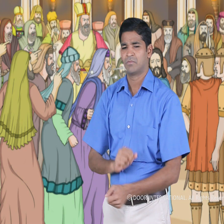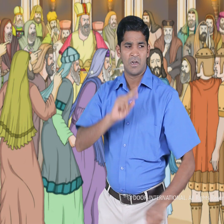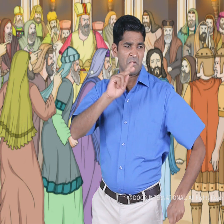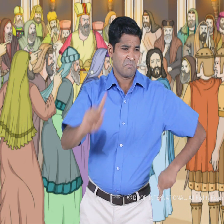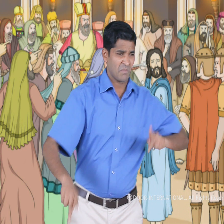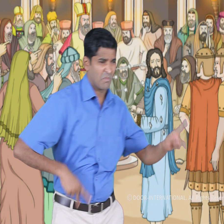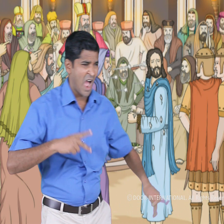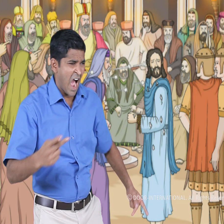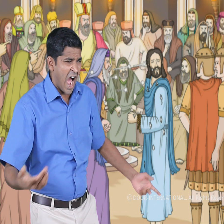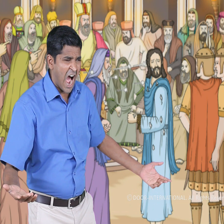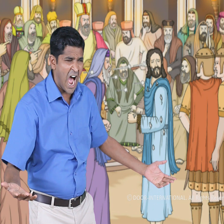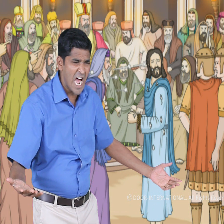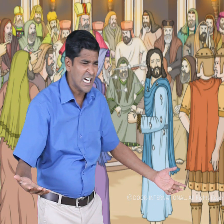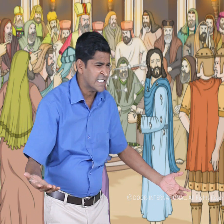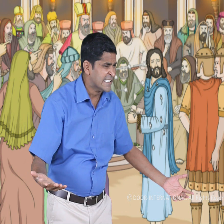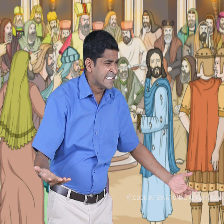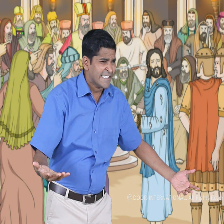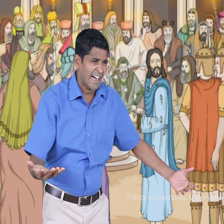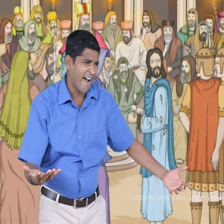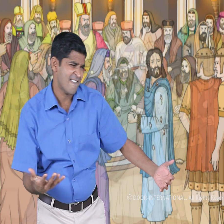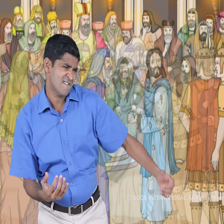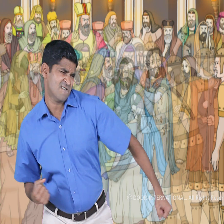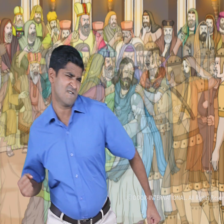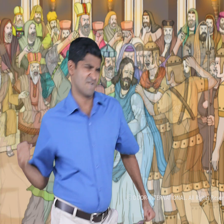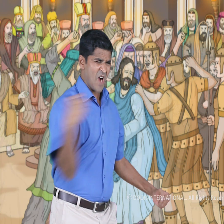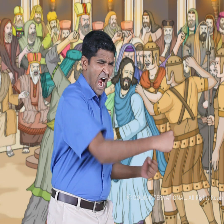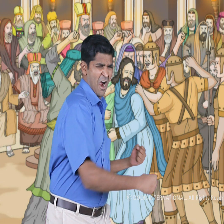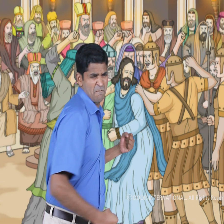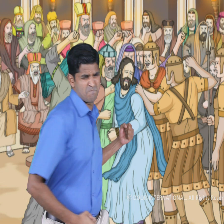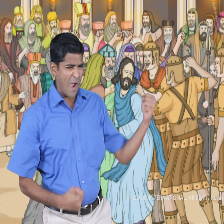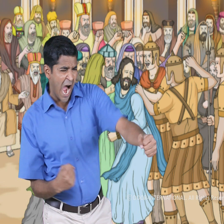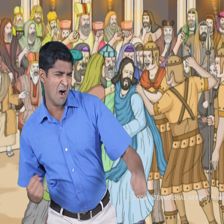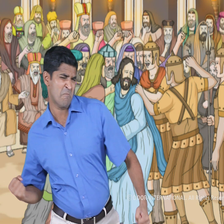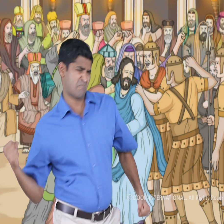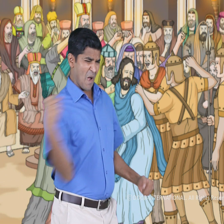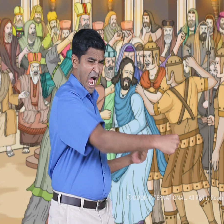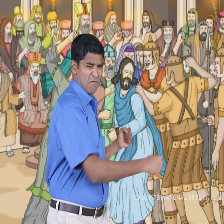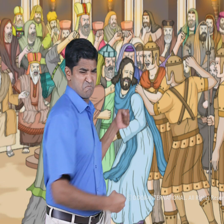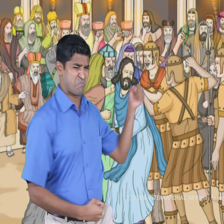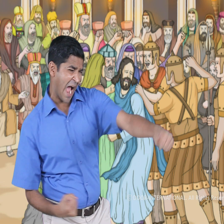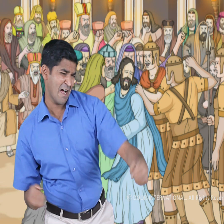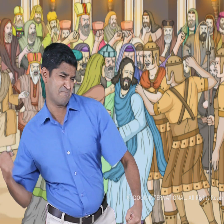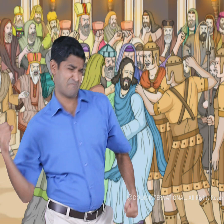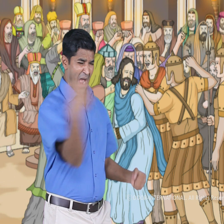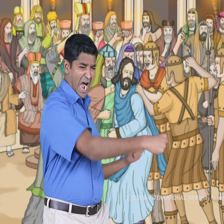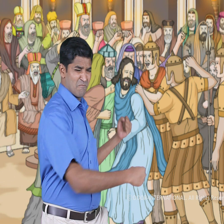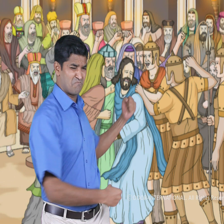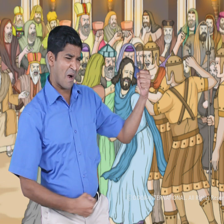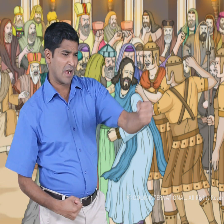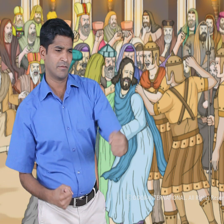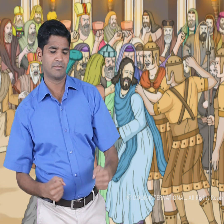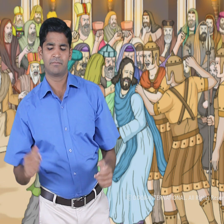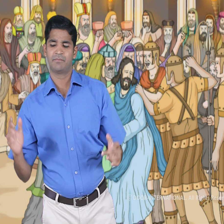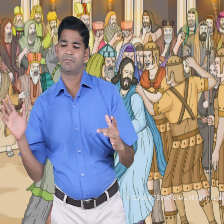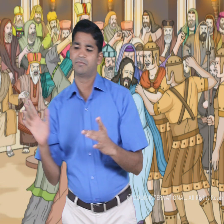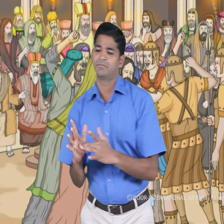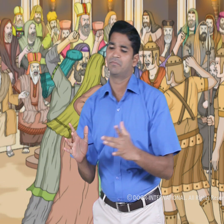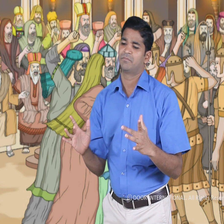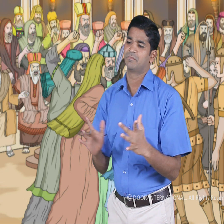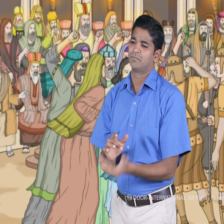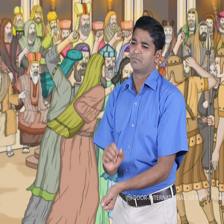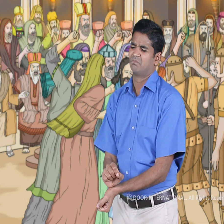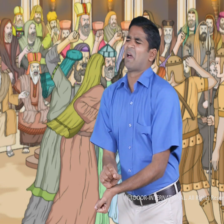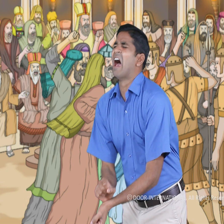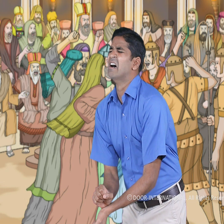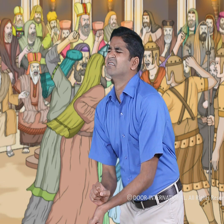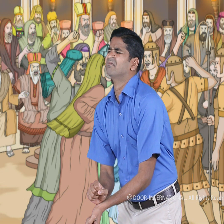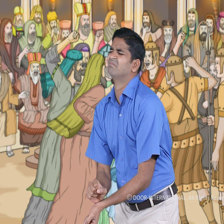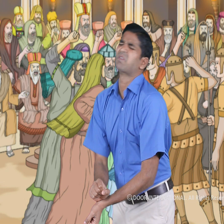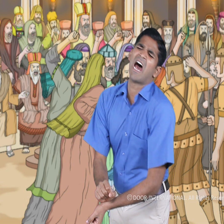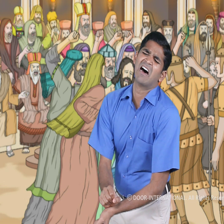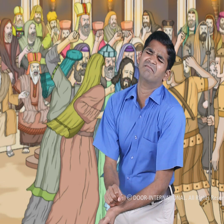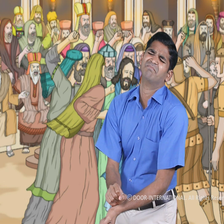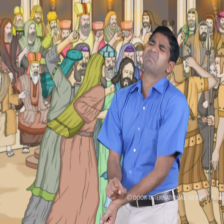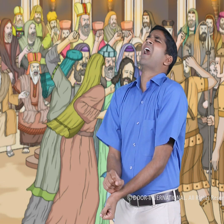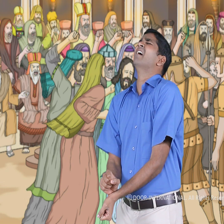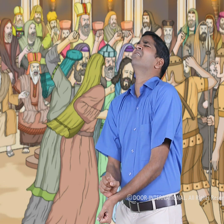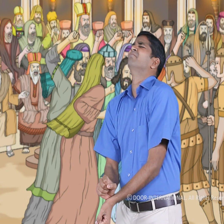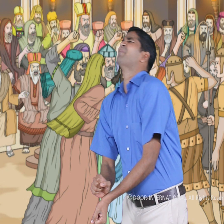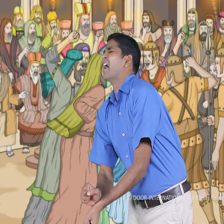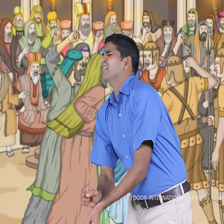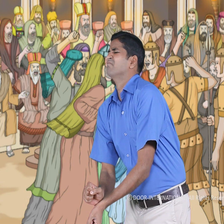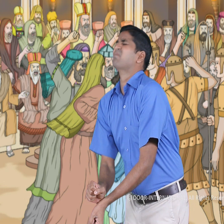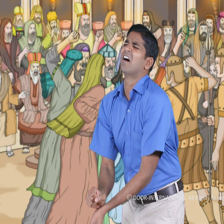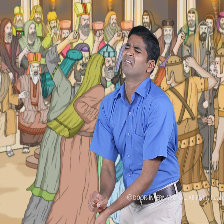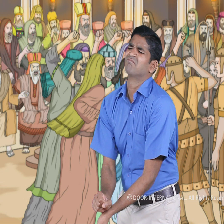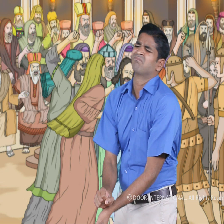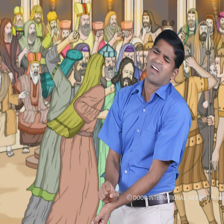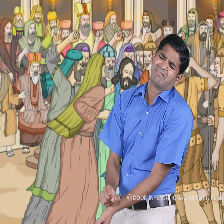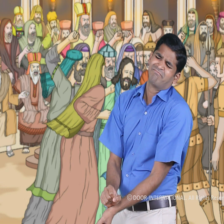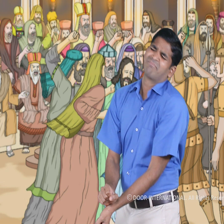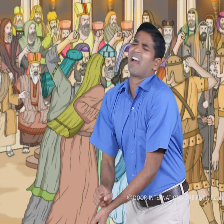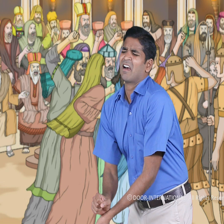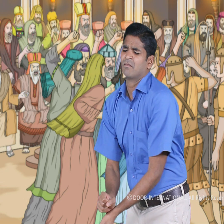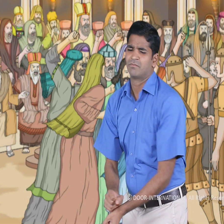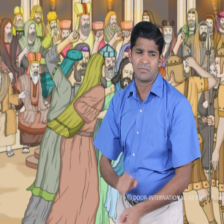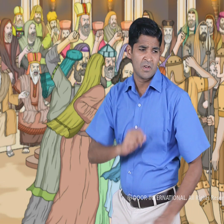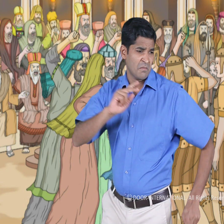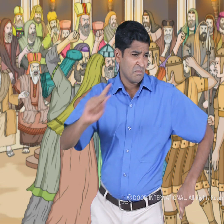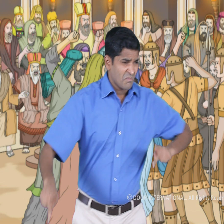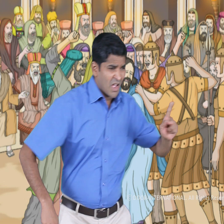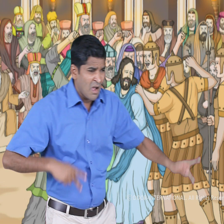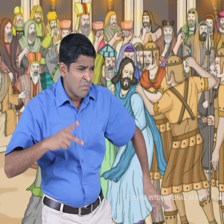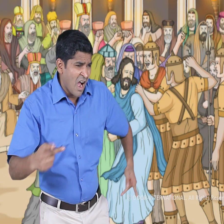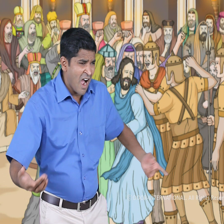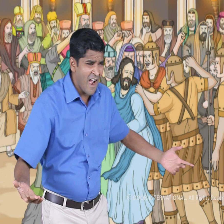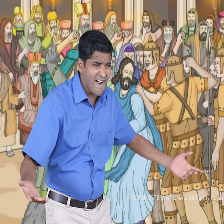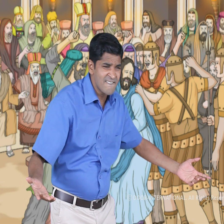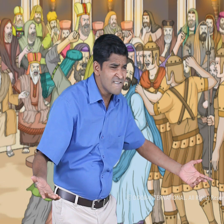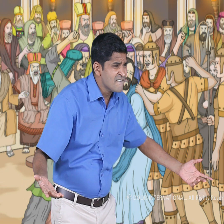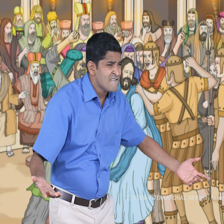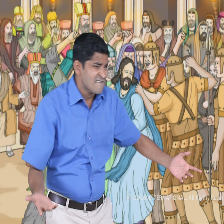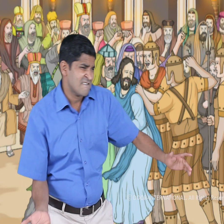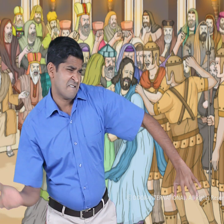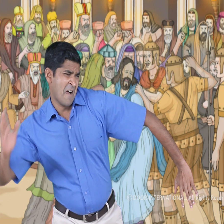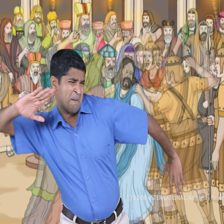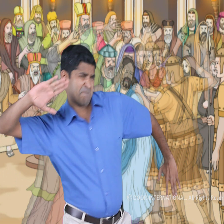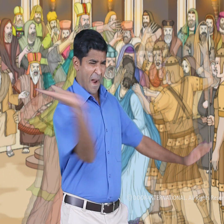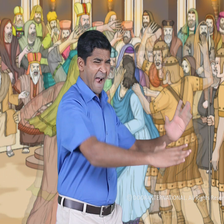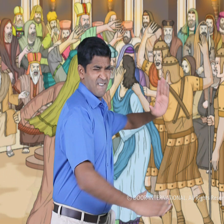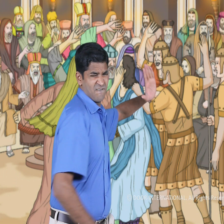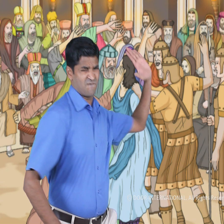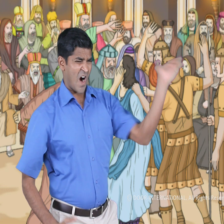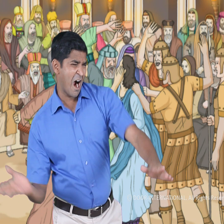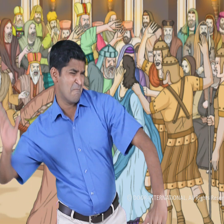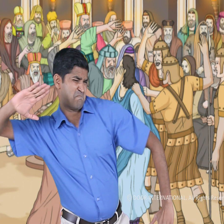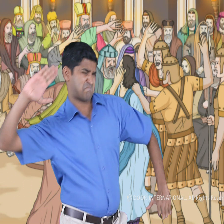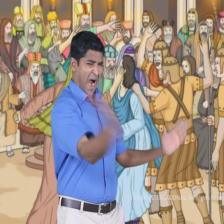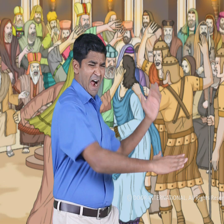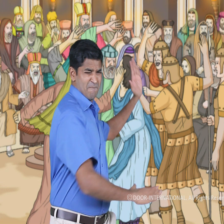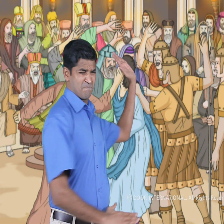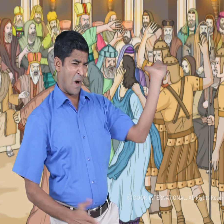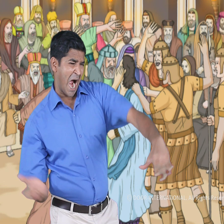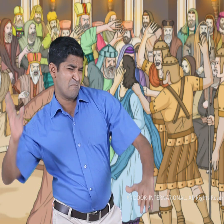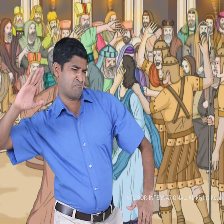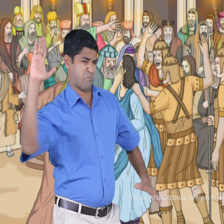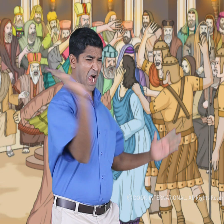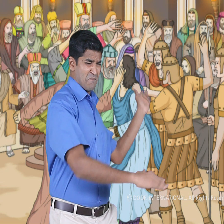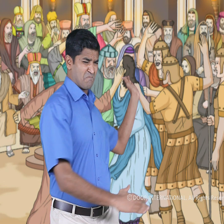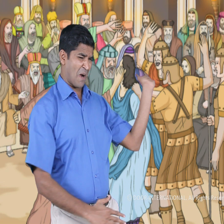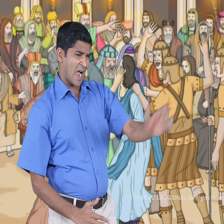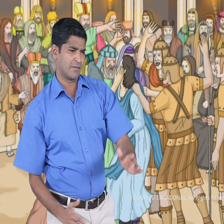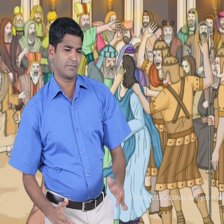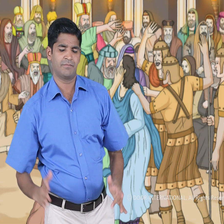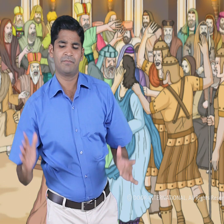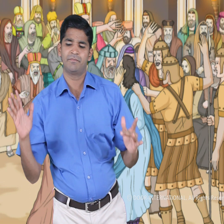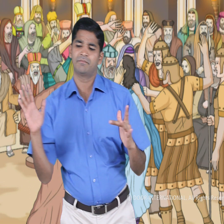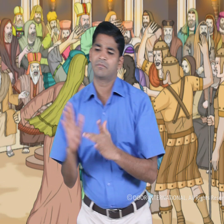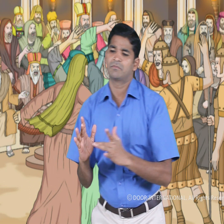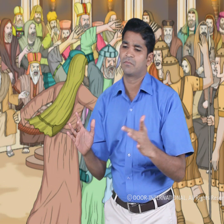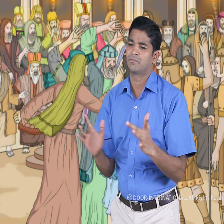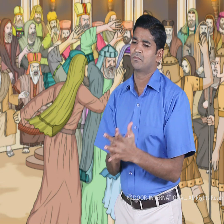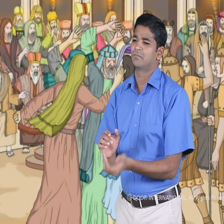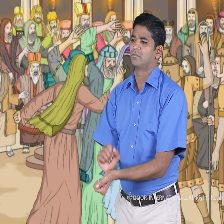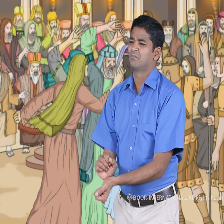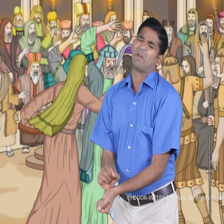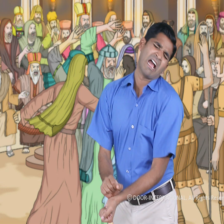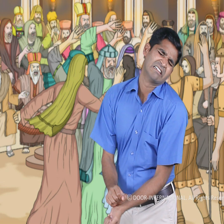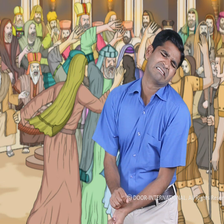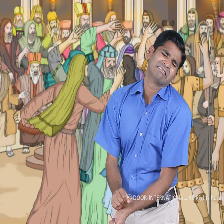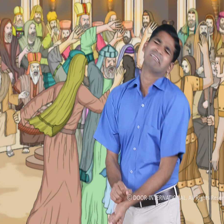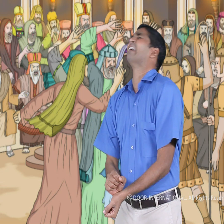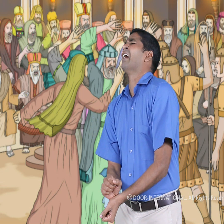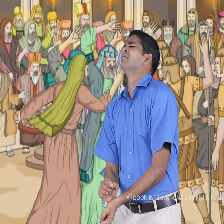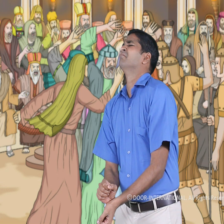Then they spit in His face and struck Him.